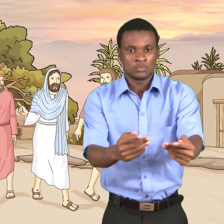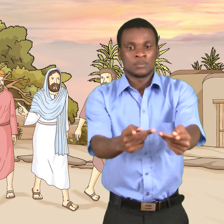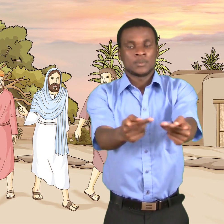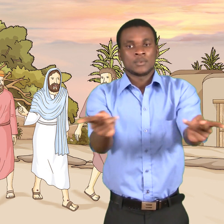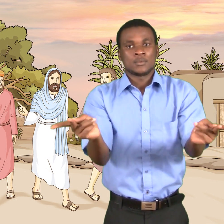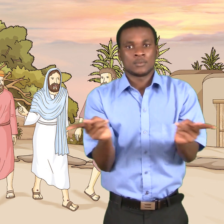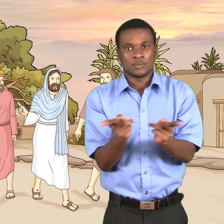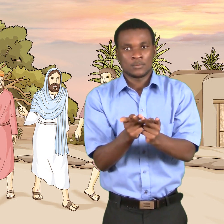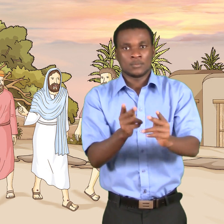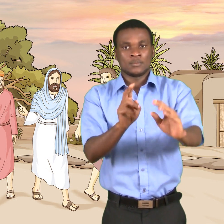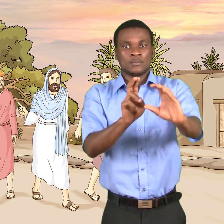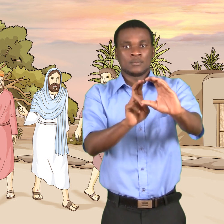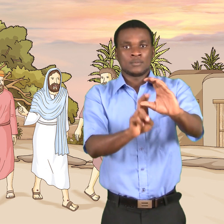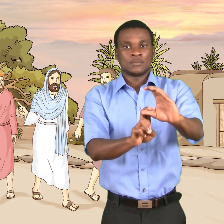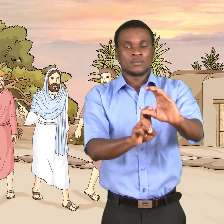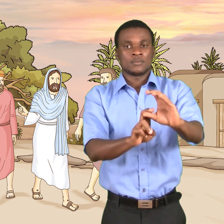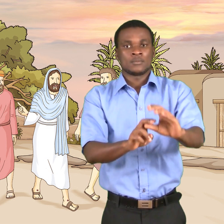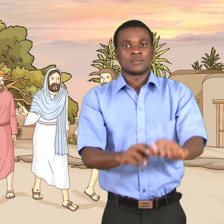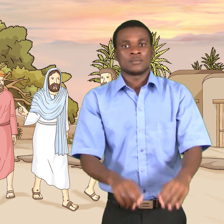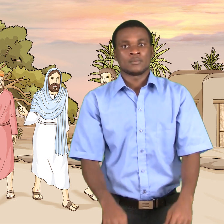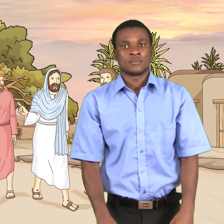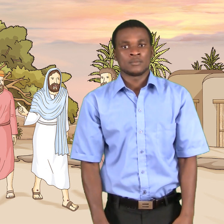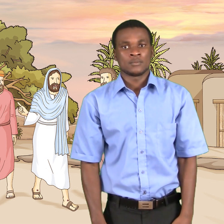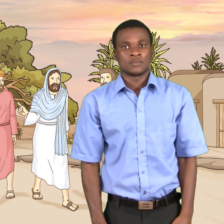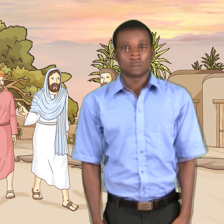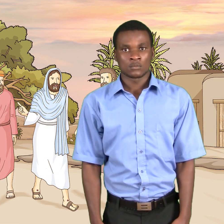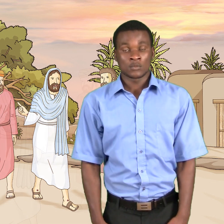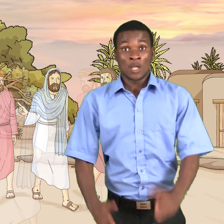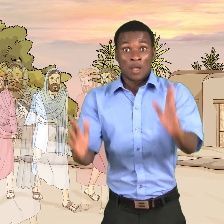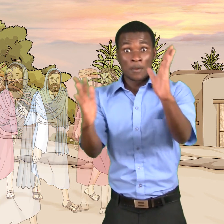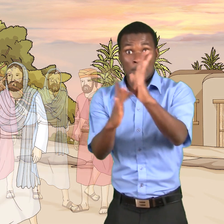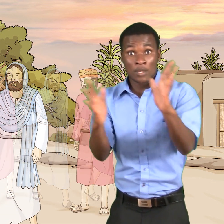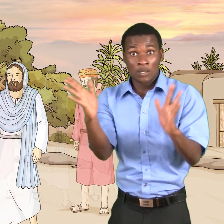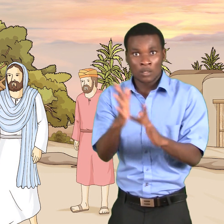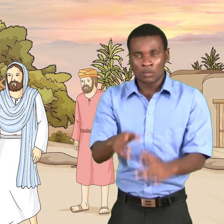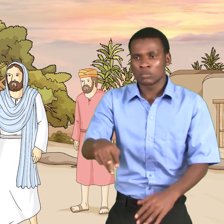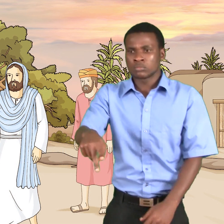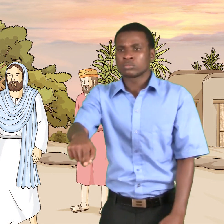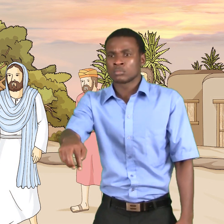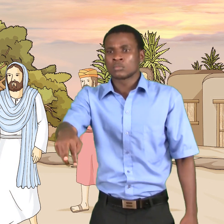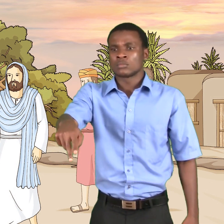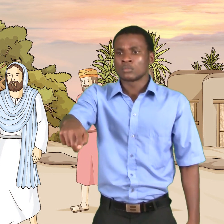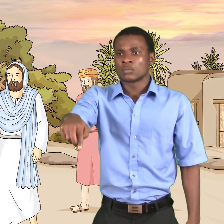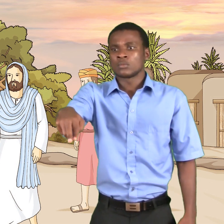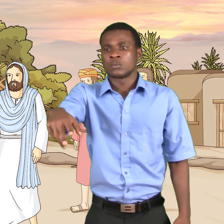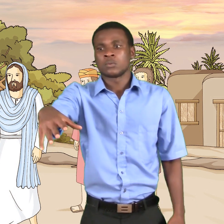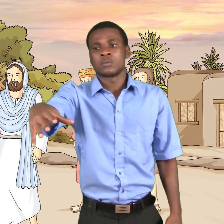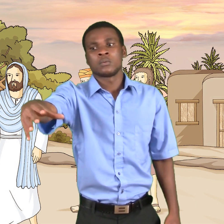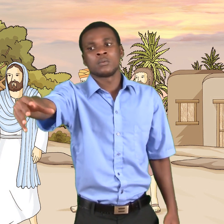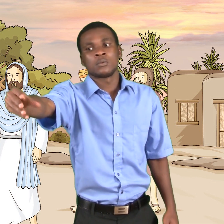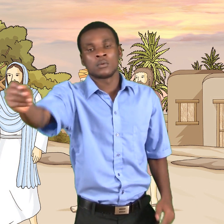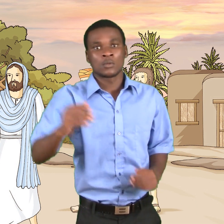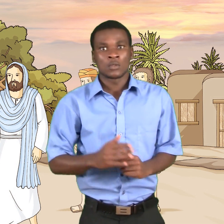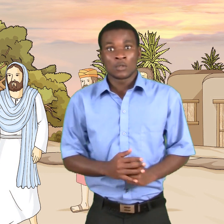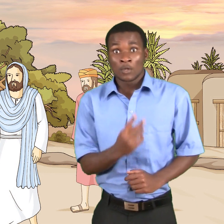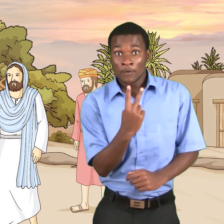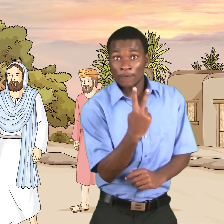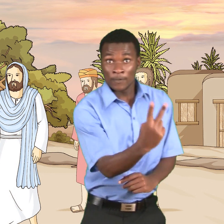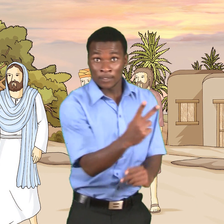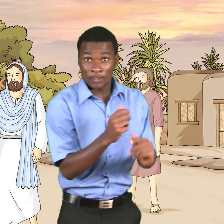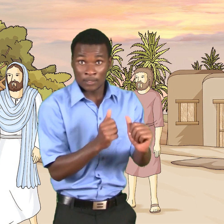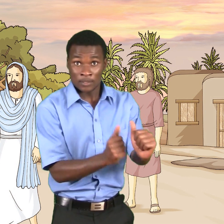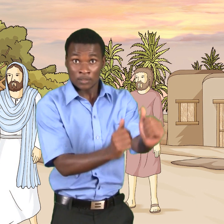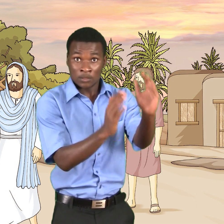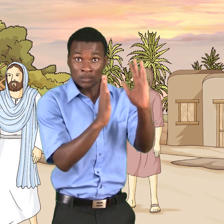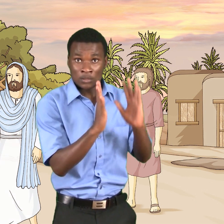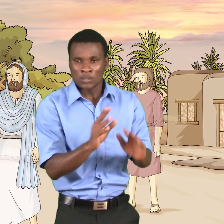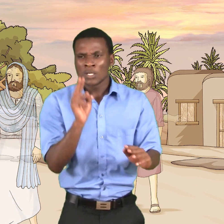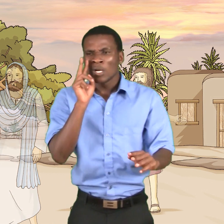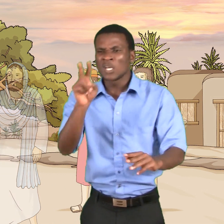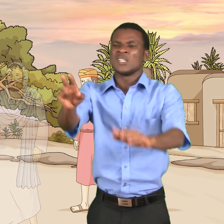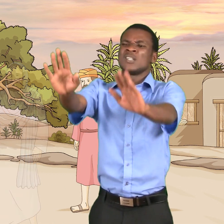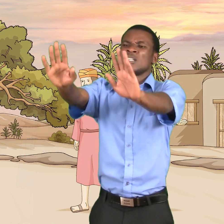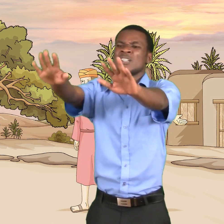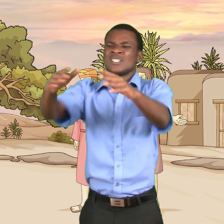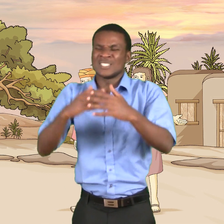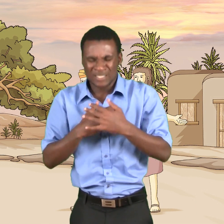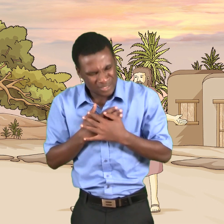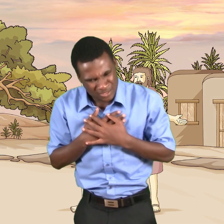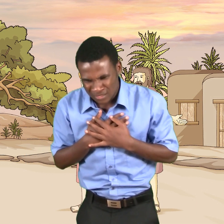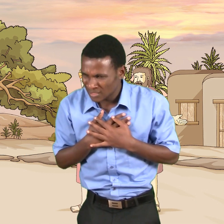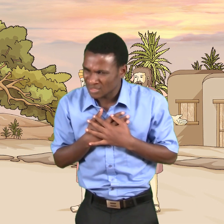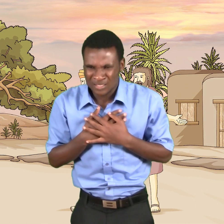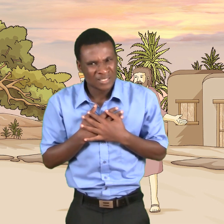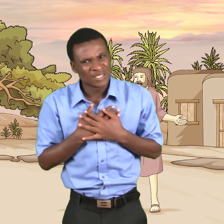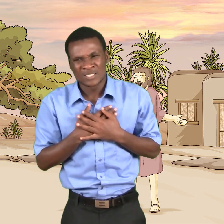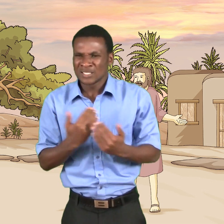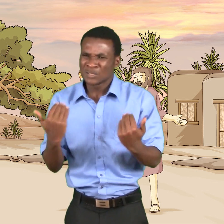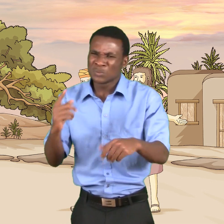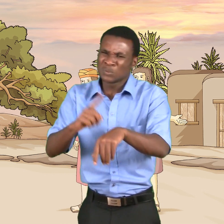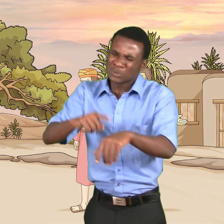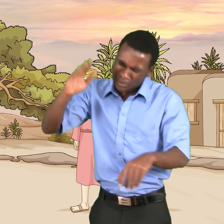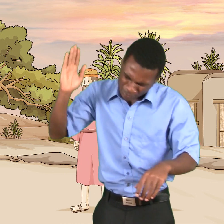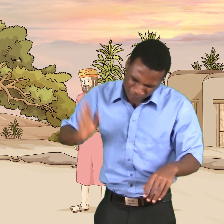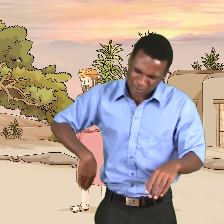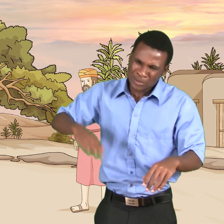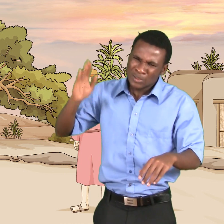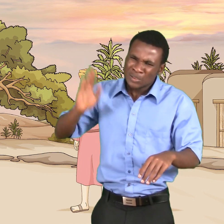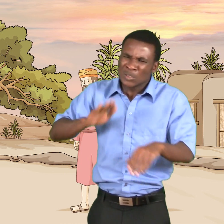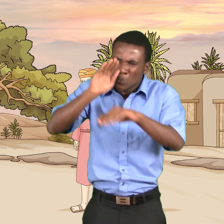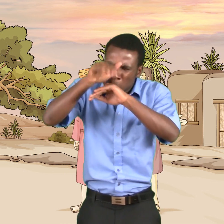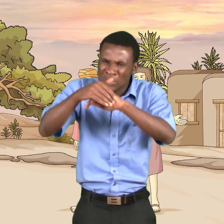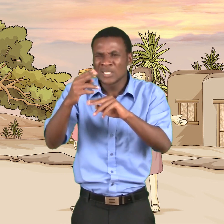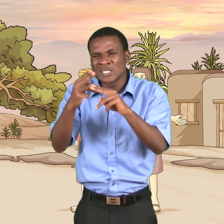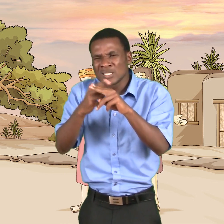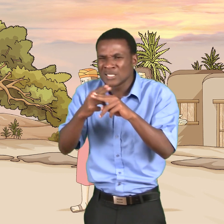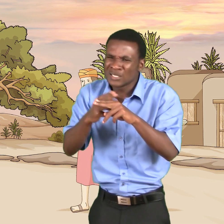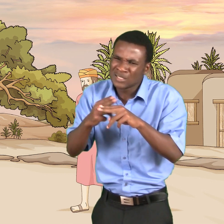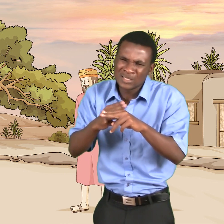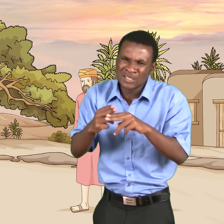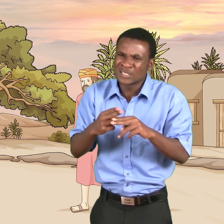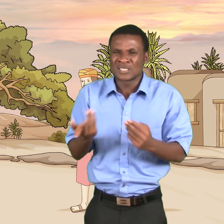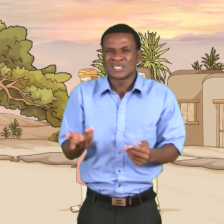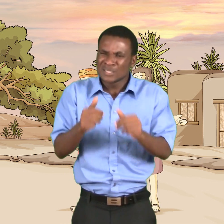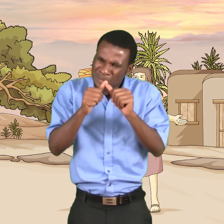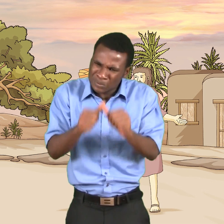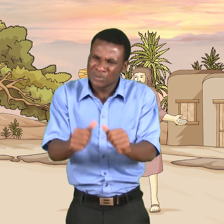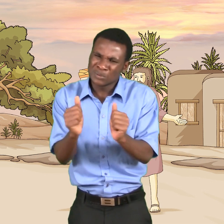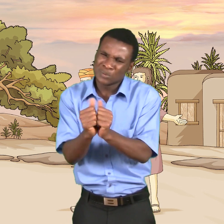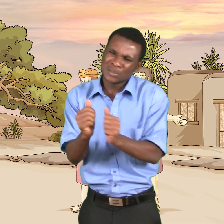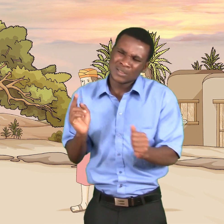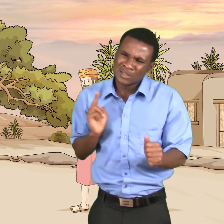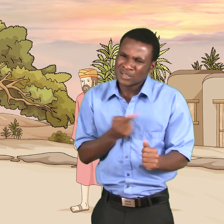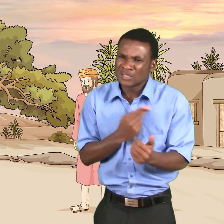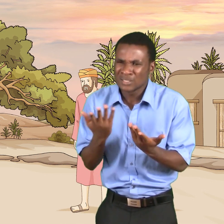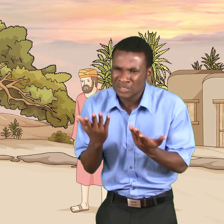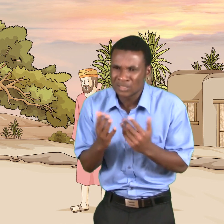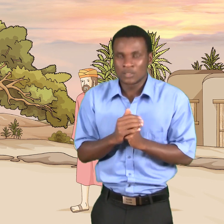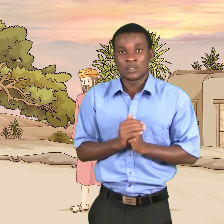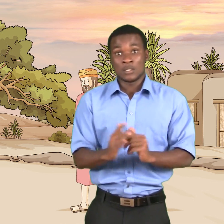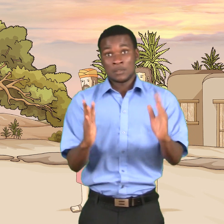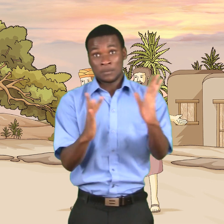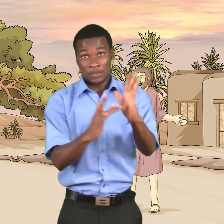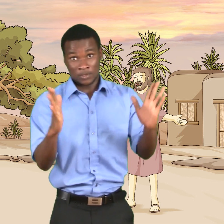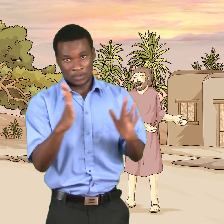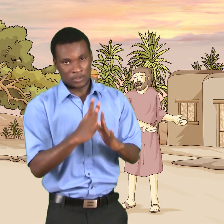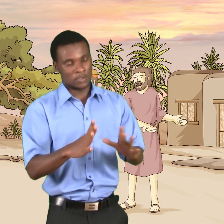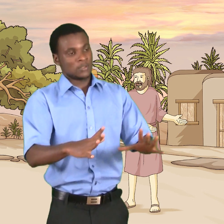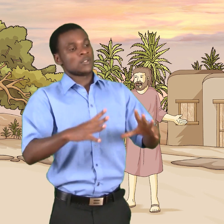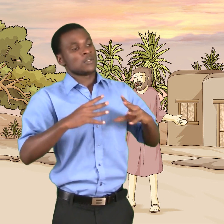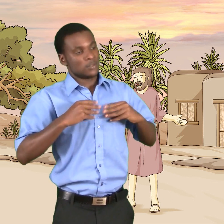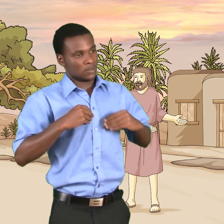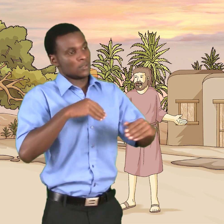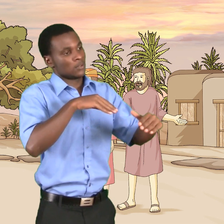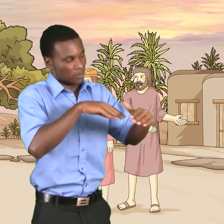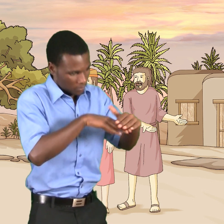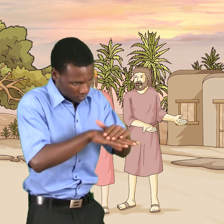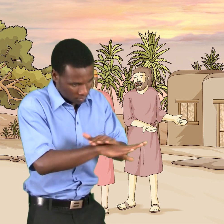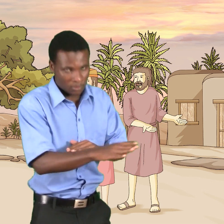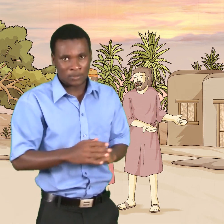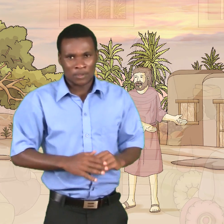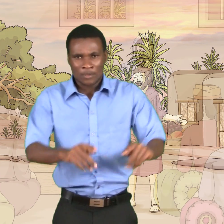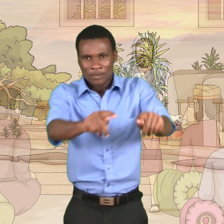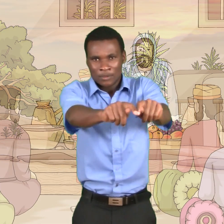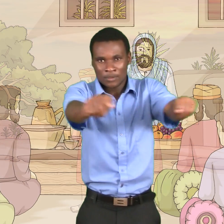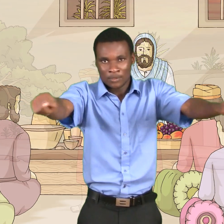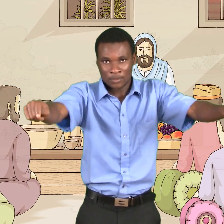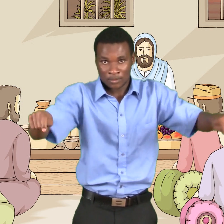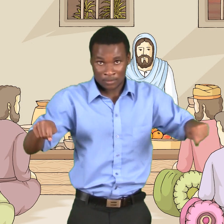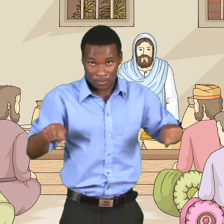But they pleaded with Him, “Stay with us, for it is nearly evening and the day is almost over.”